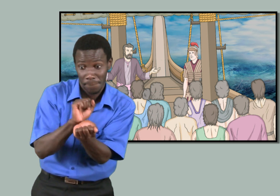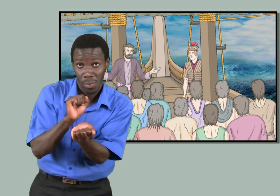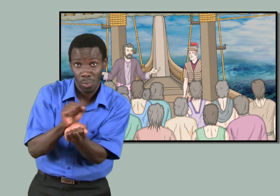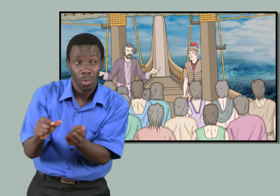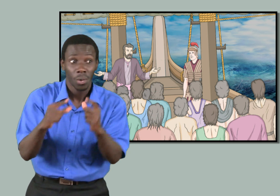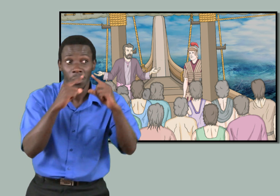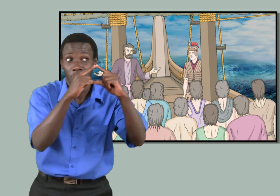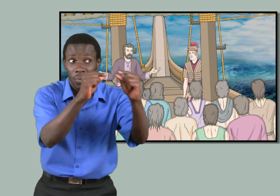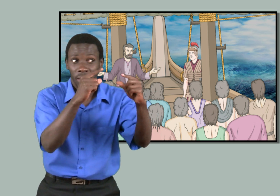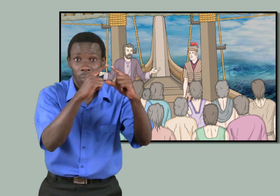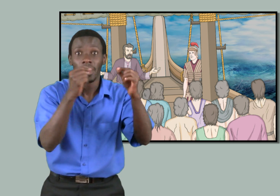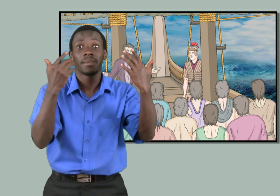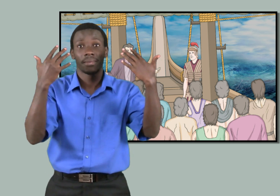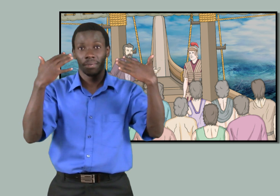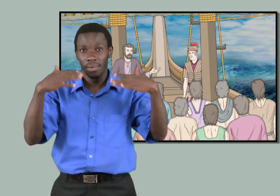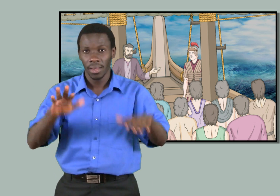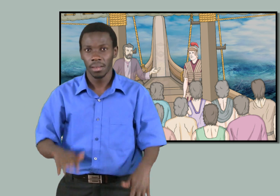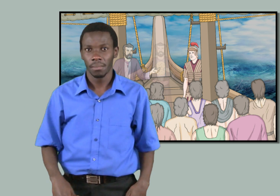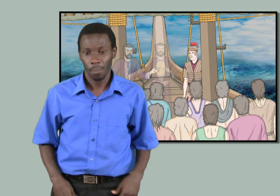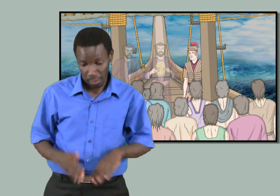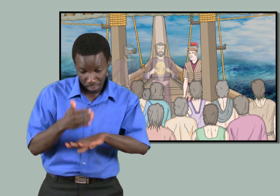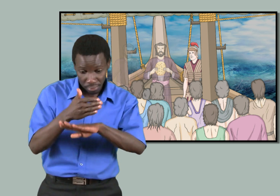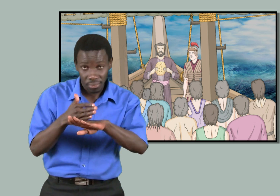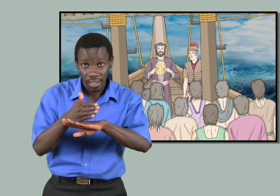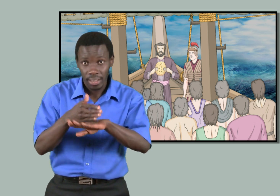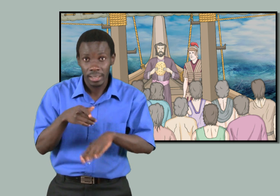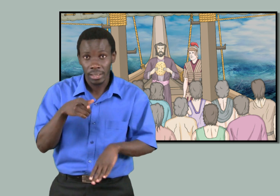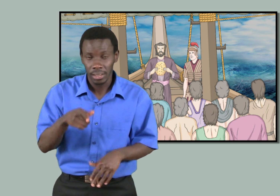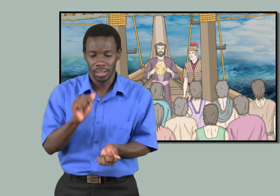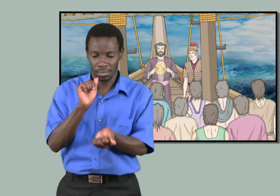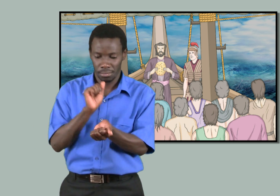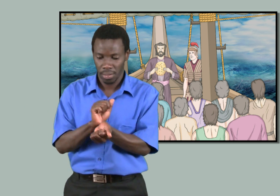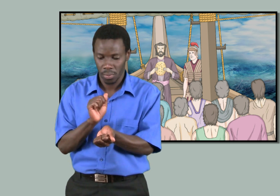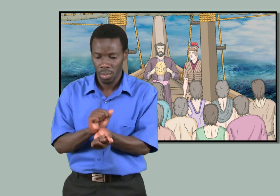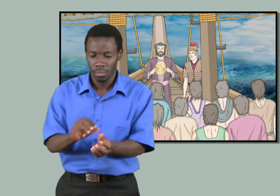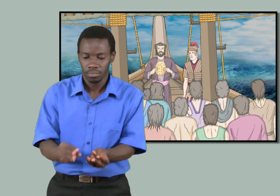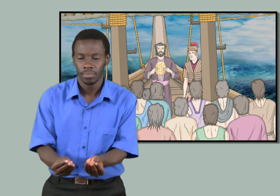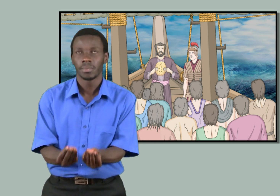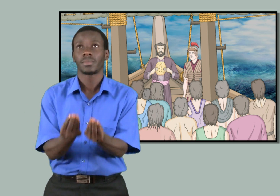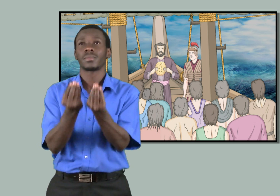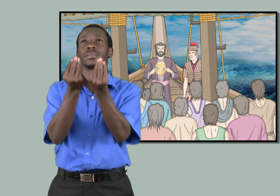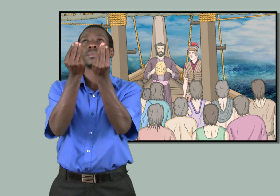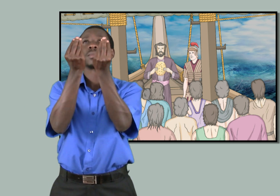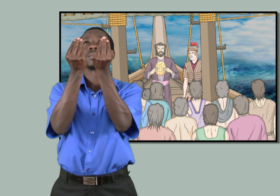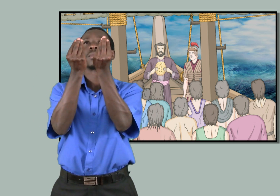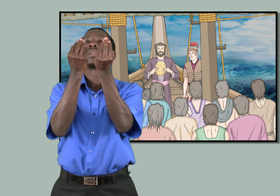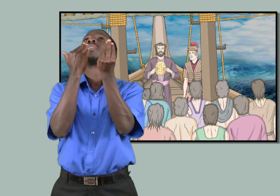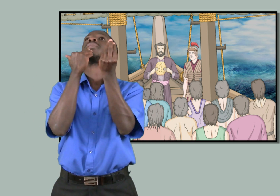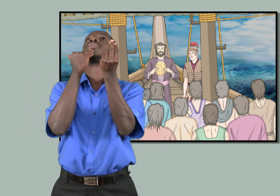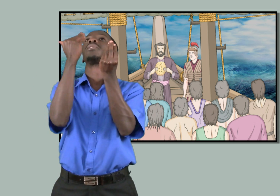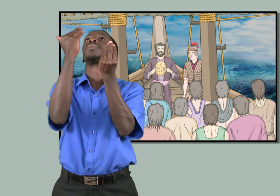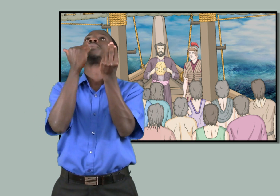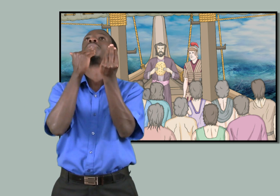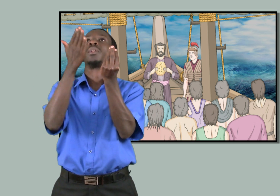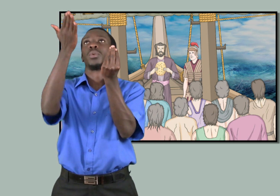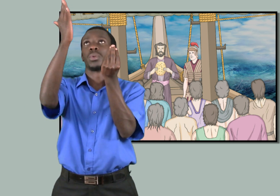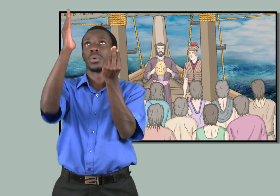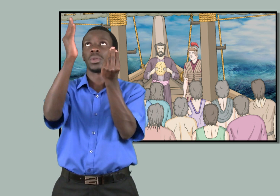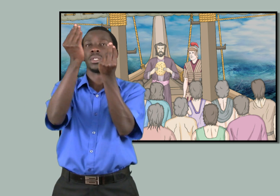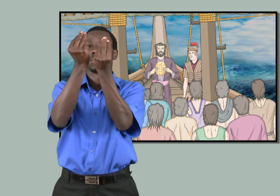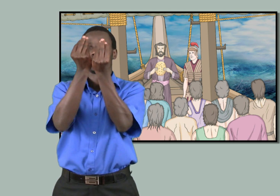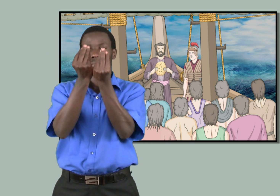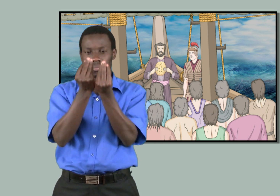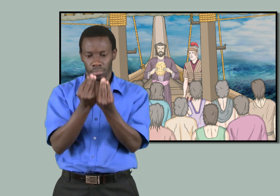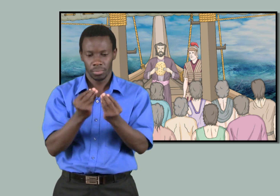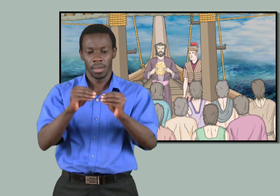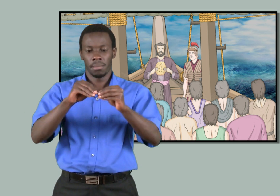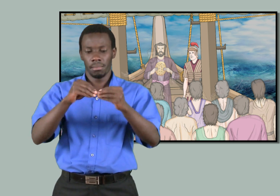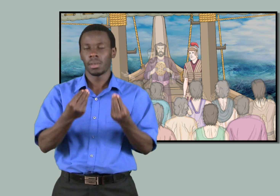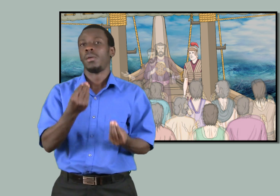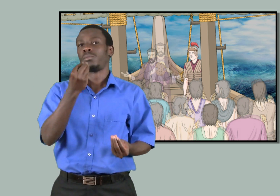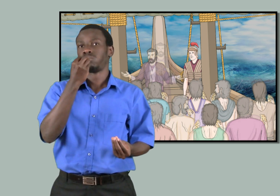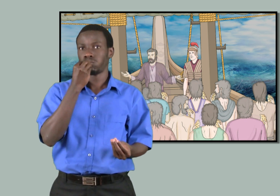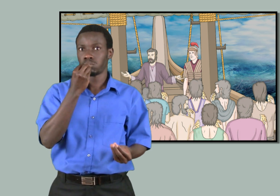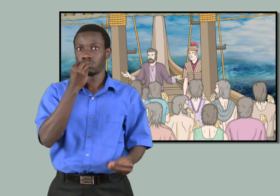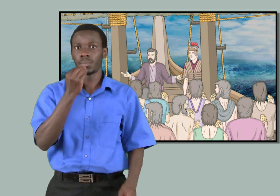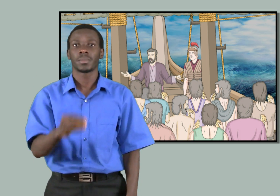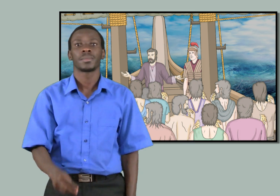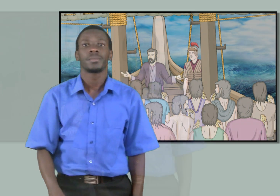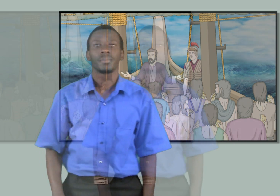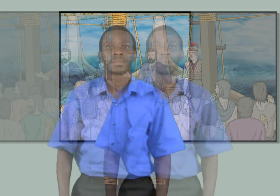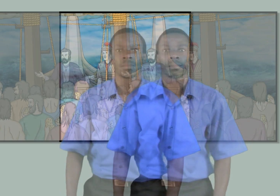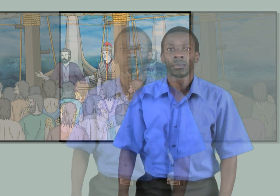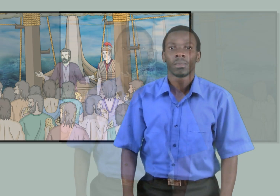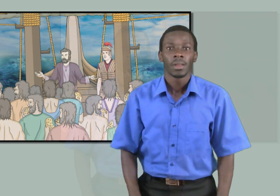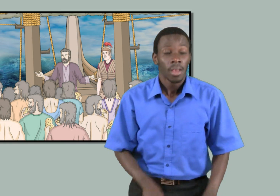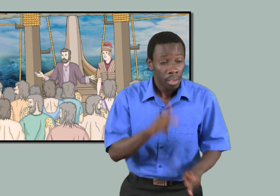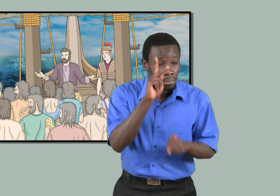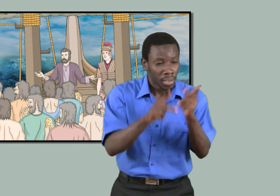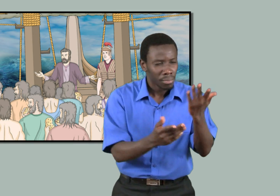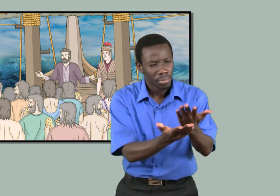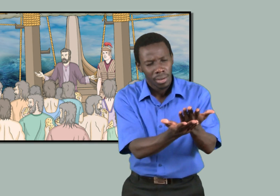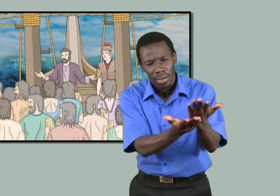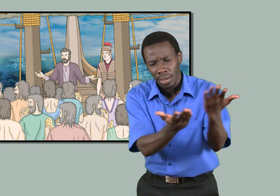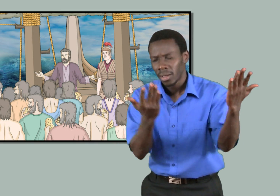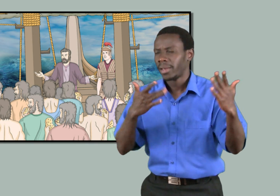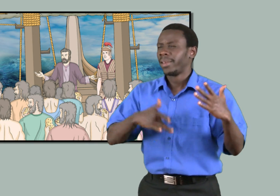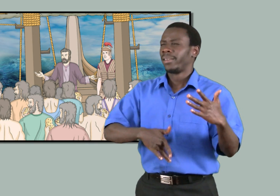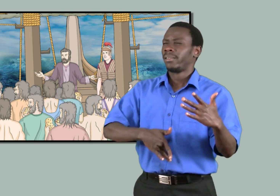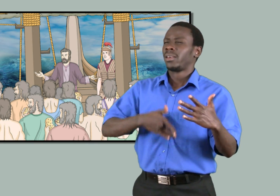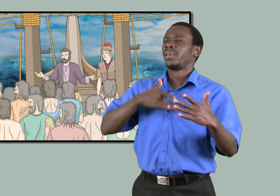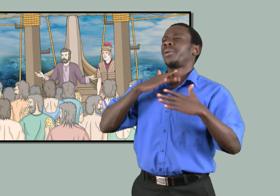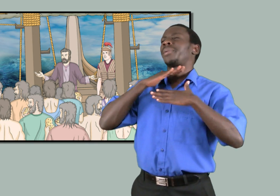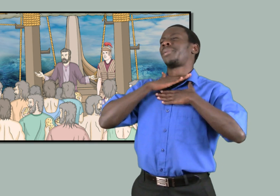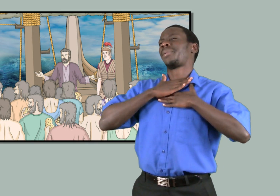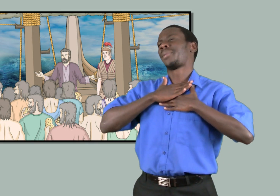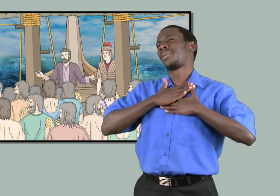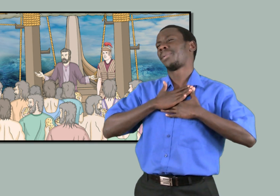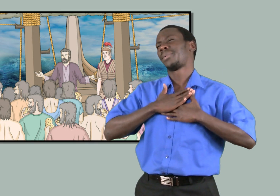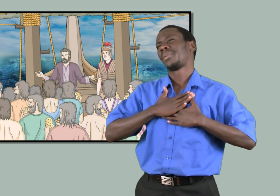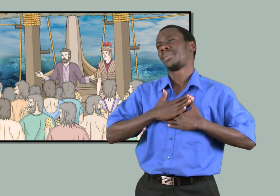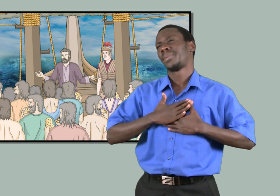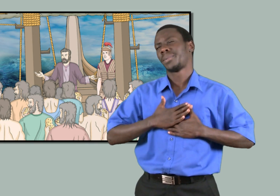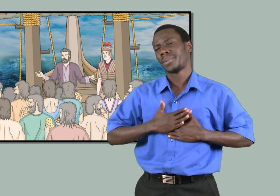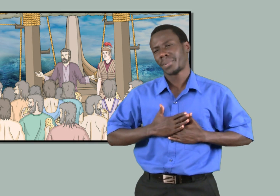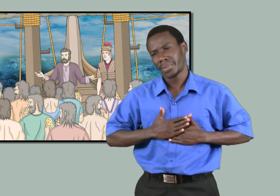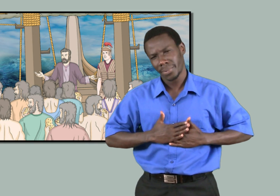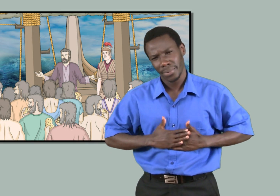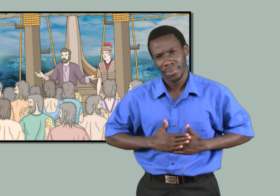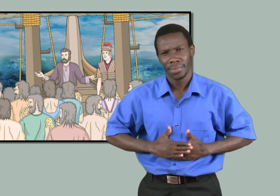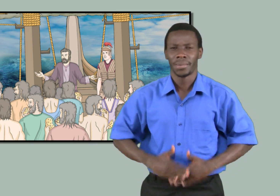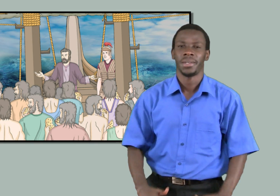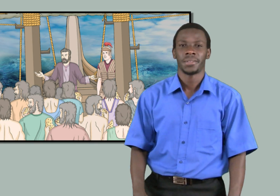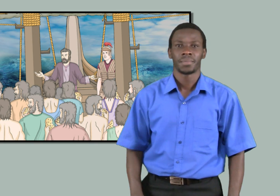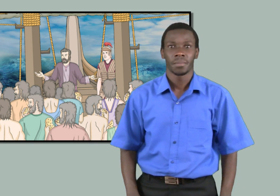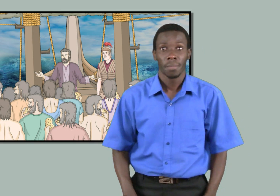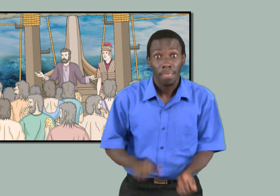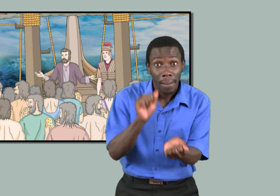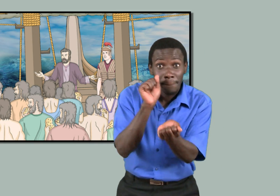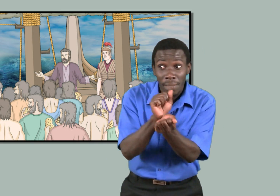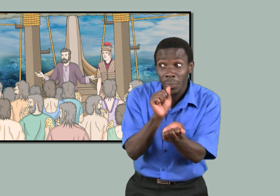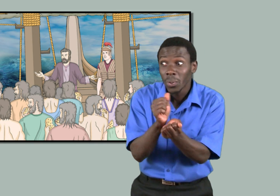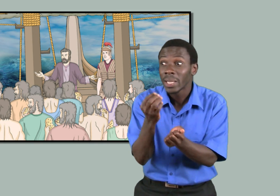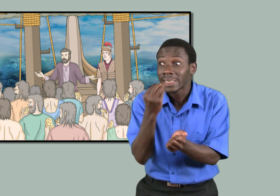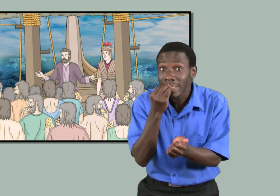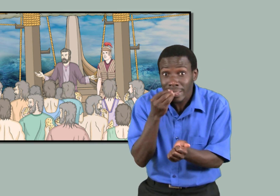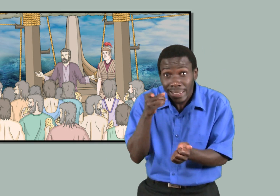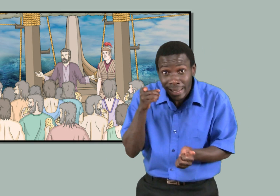After he had said this, Paul took bread and gave thanks to God in front of them all.